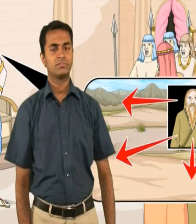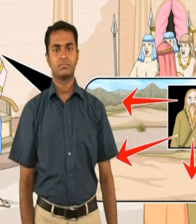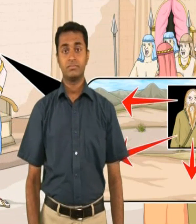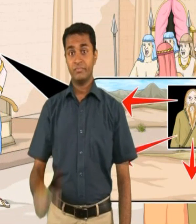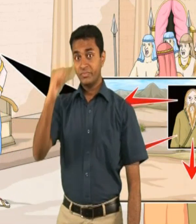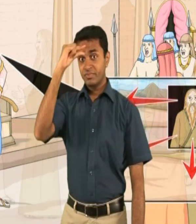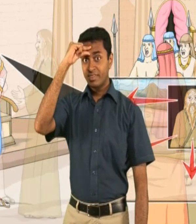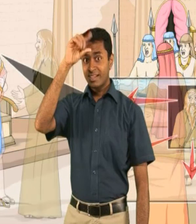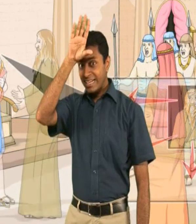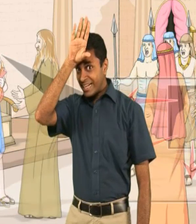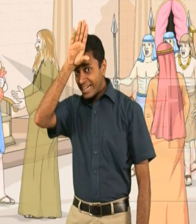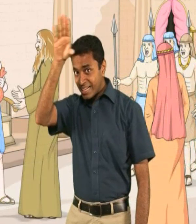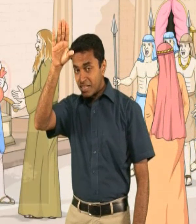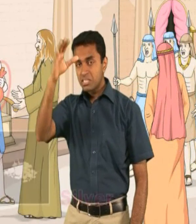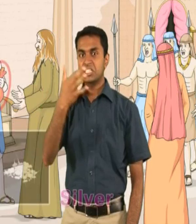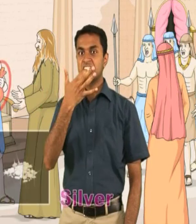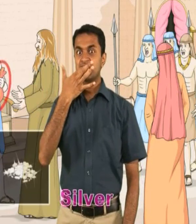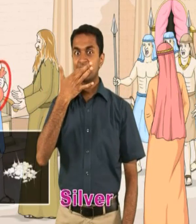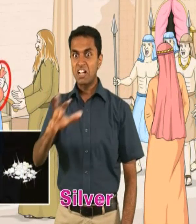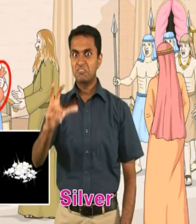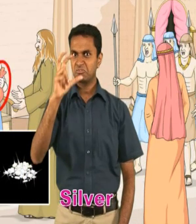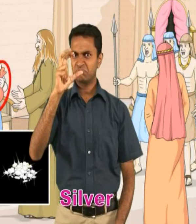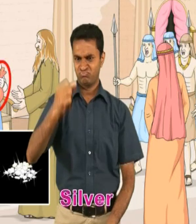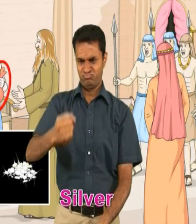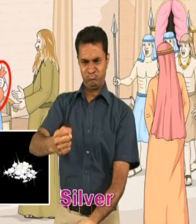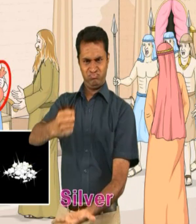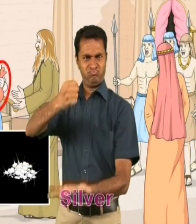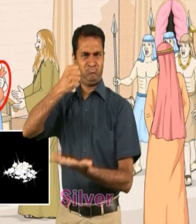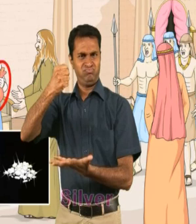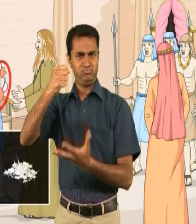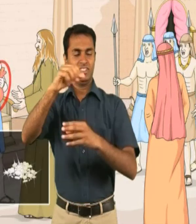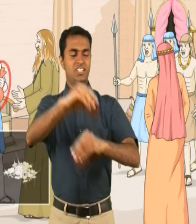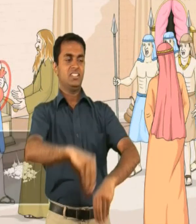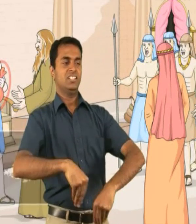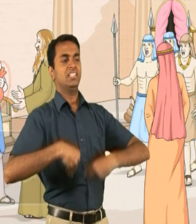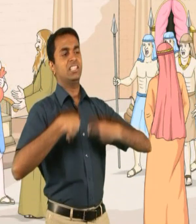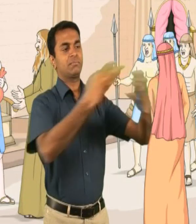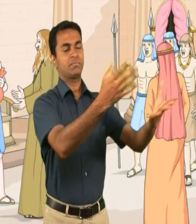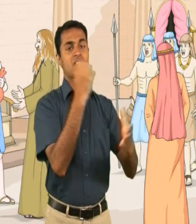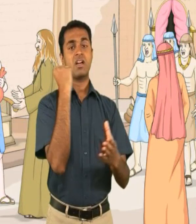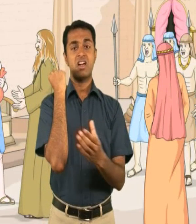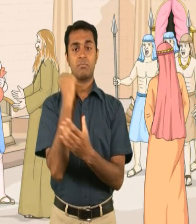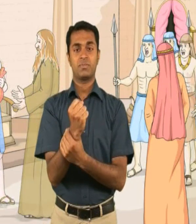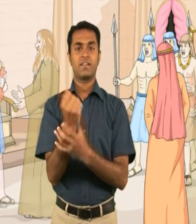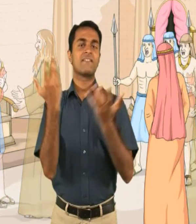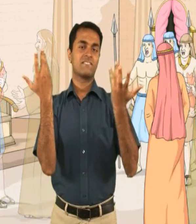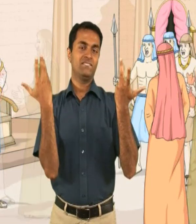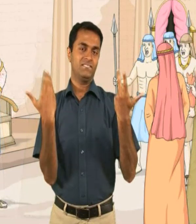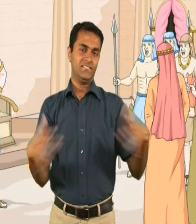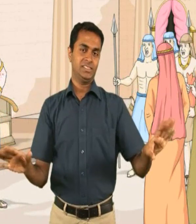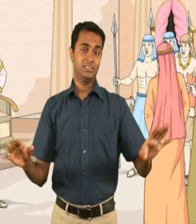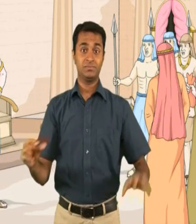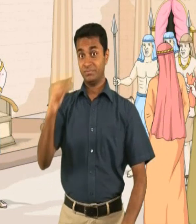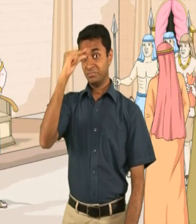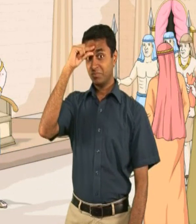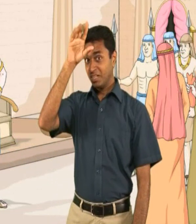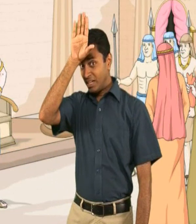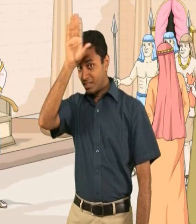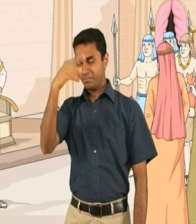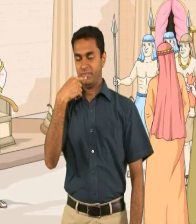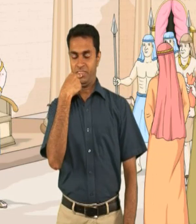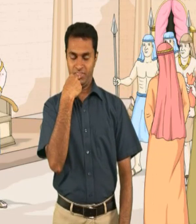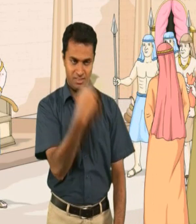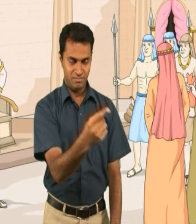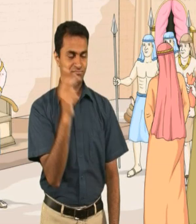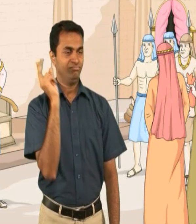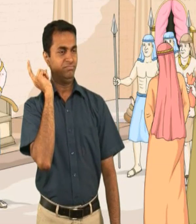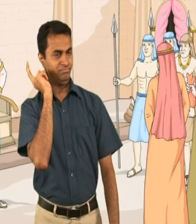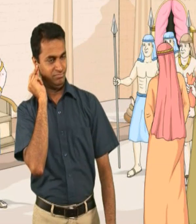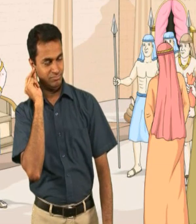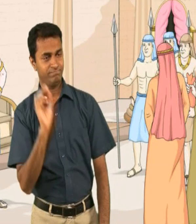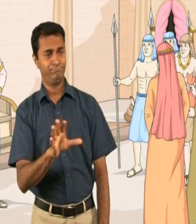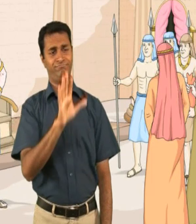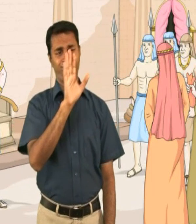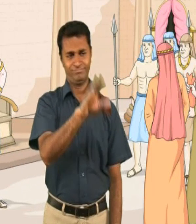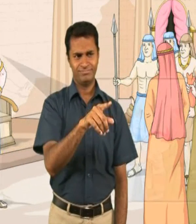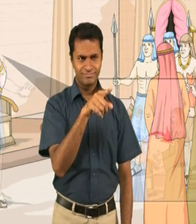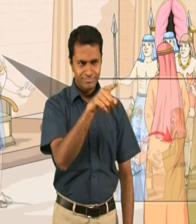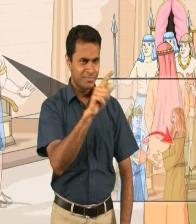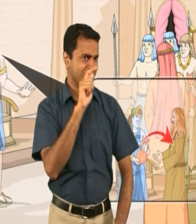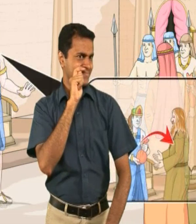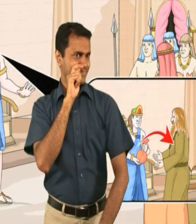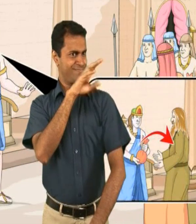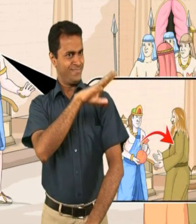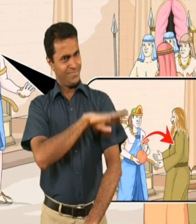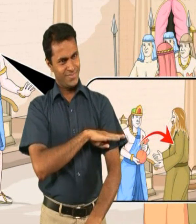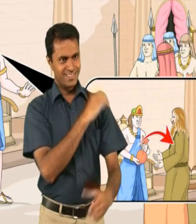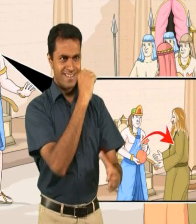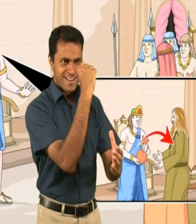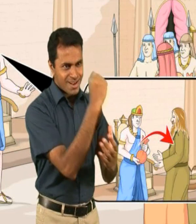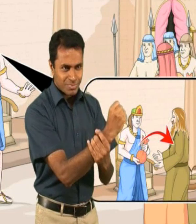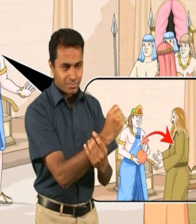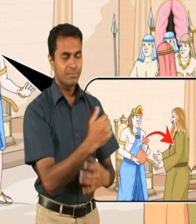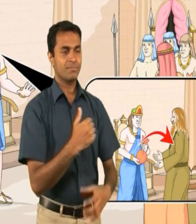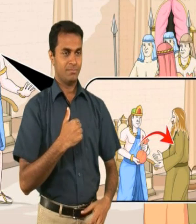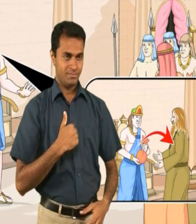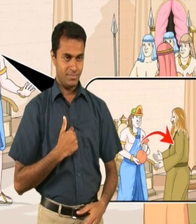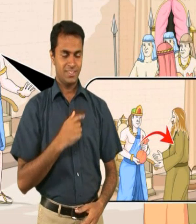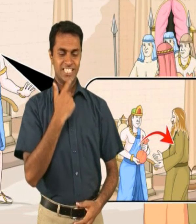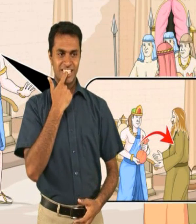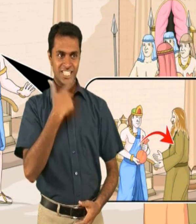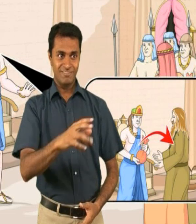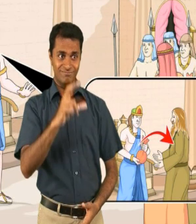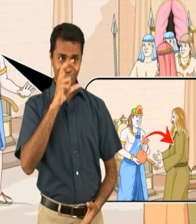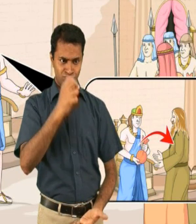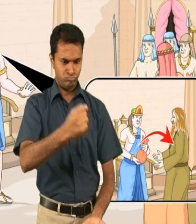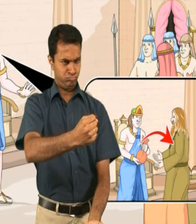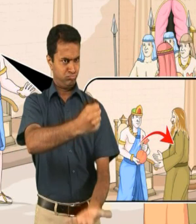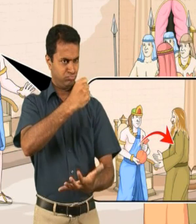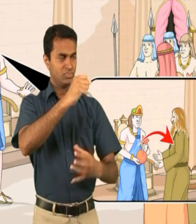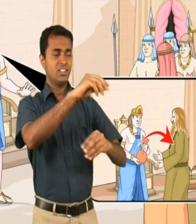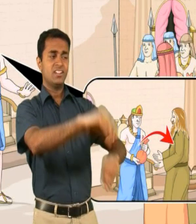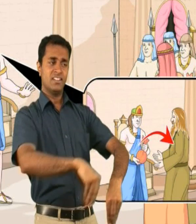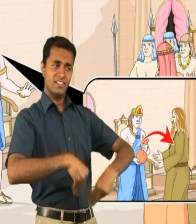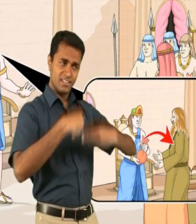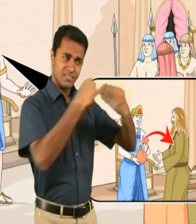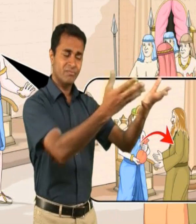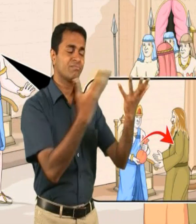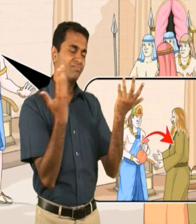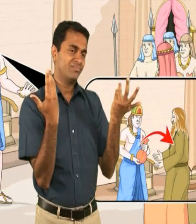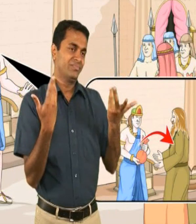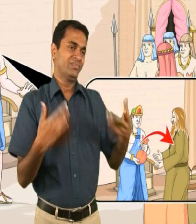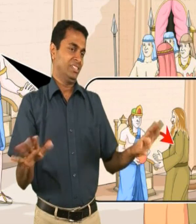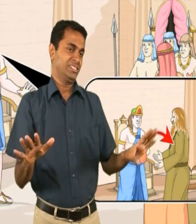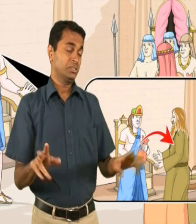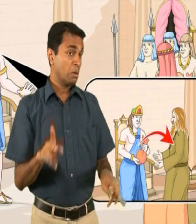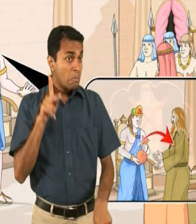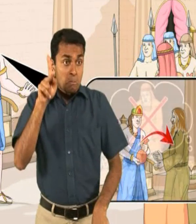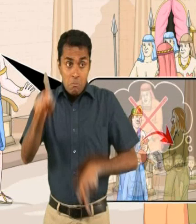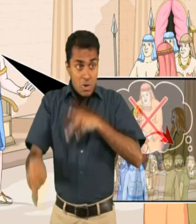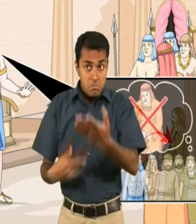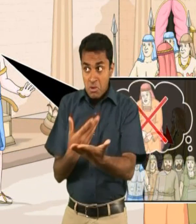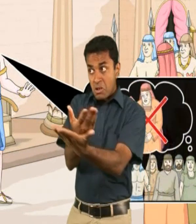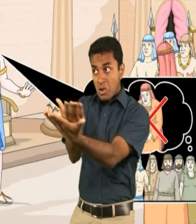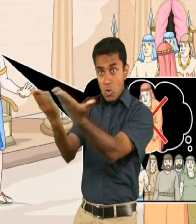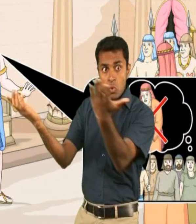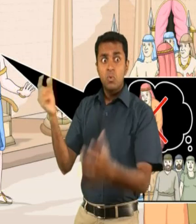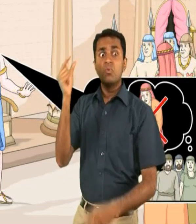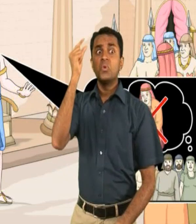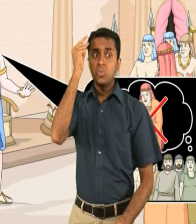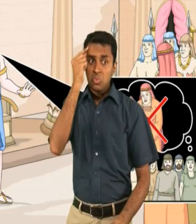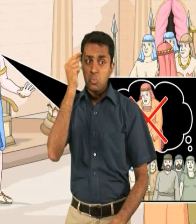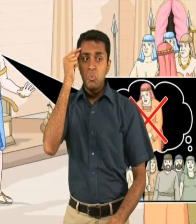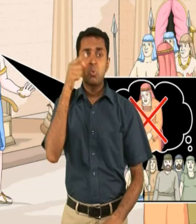And he said to Sarah, “See, I am giving your brother a thousand pieces of silver.